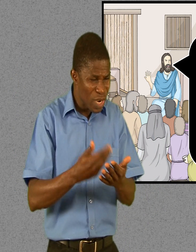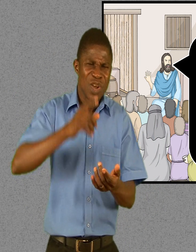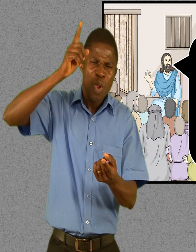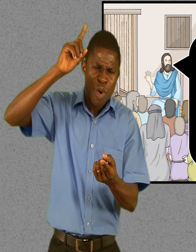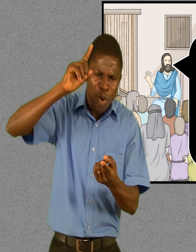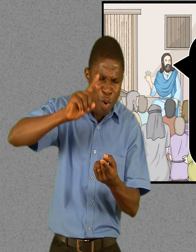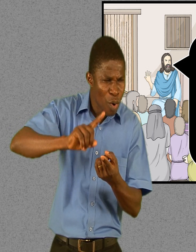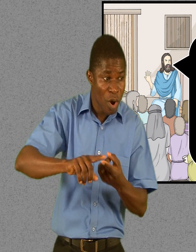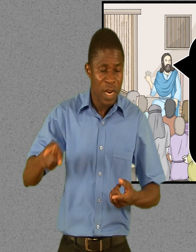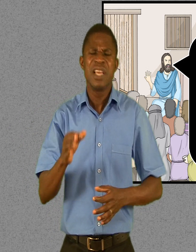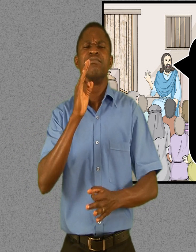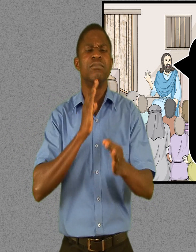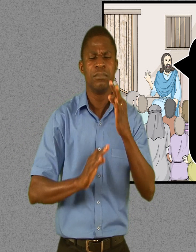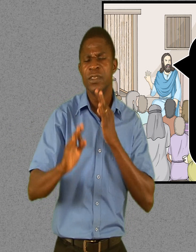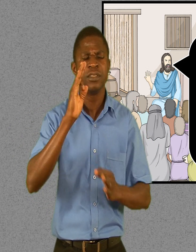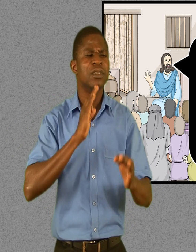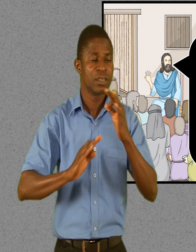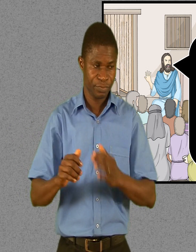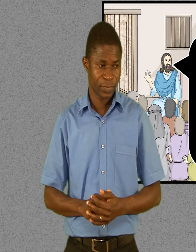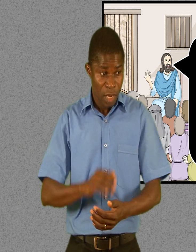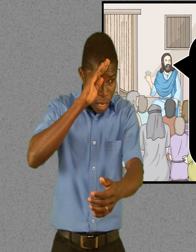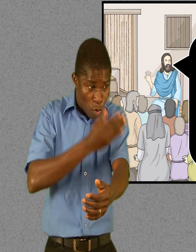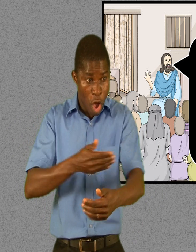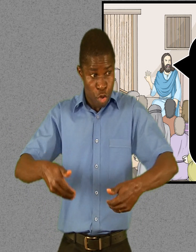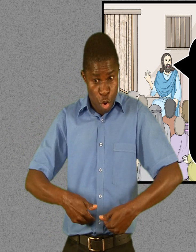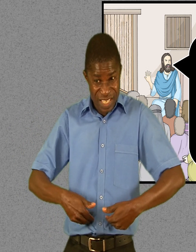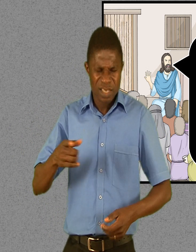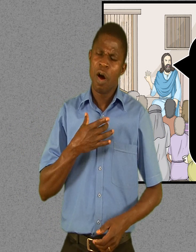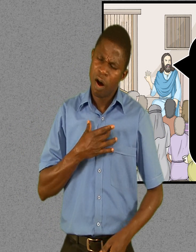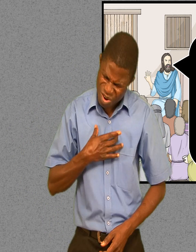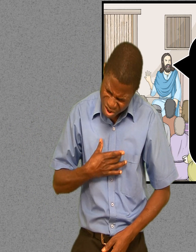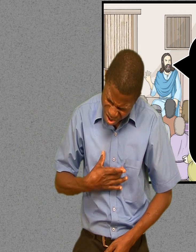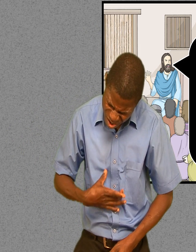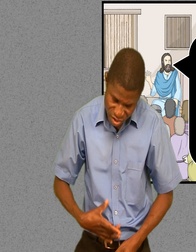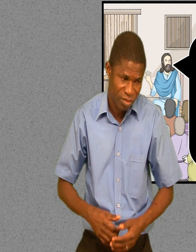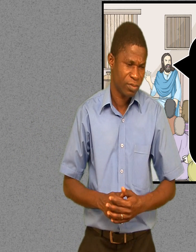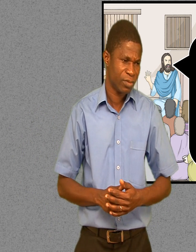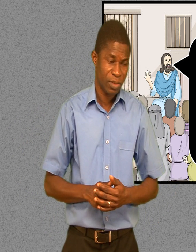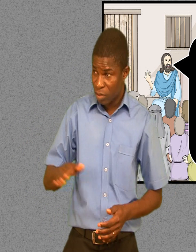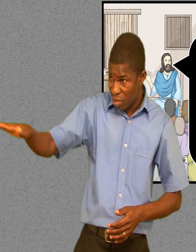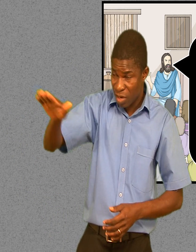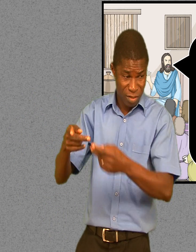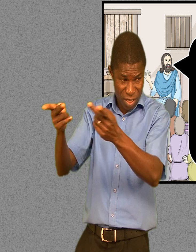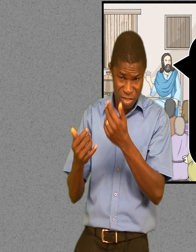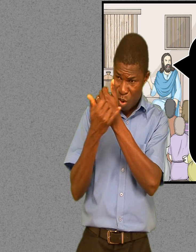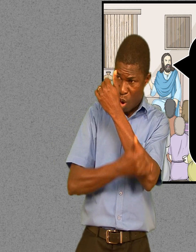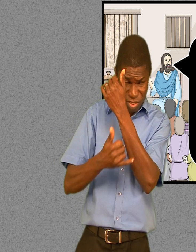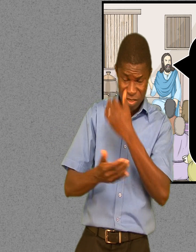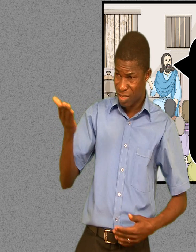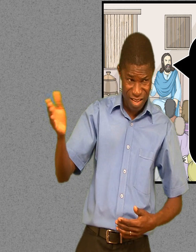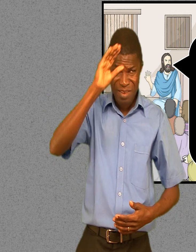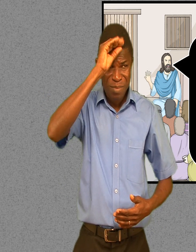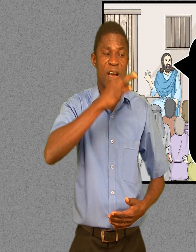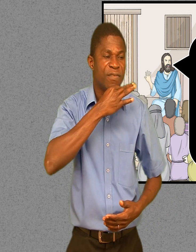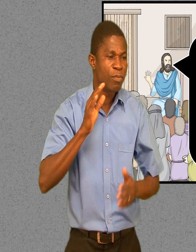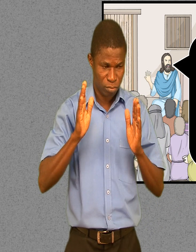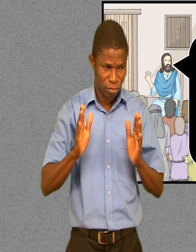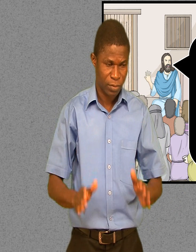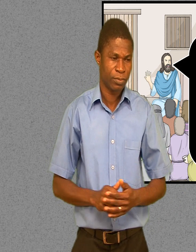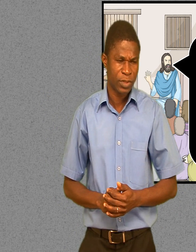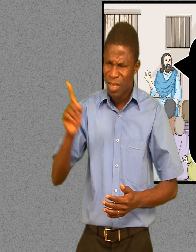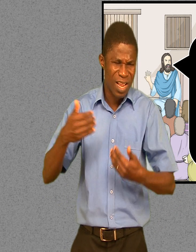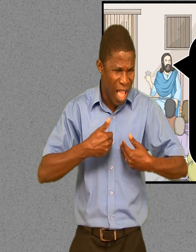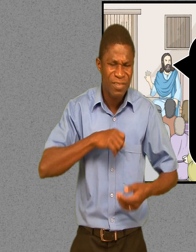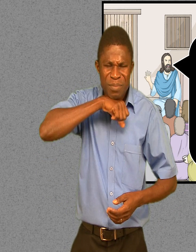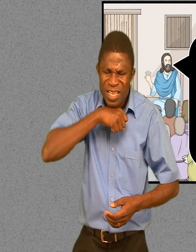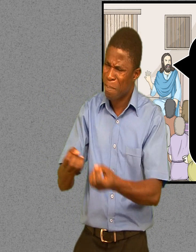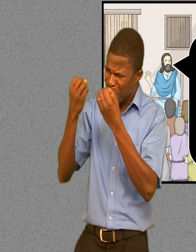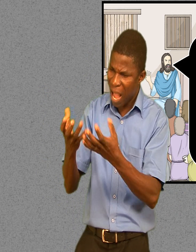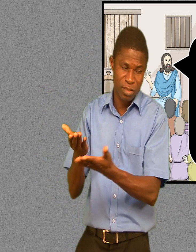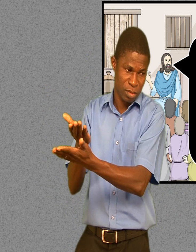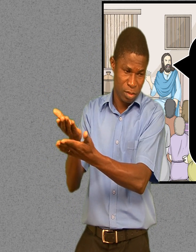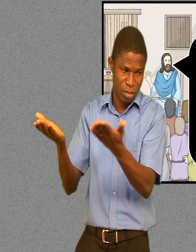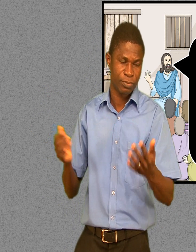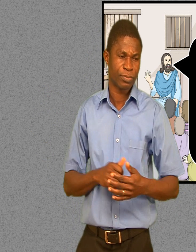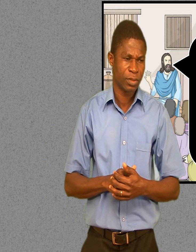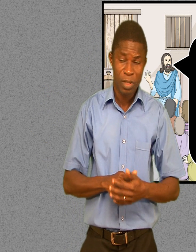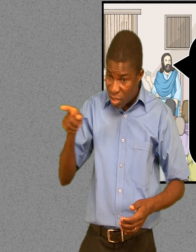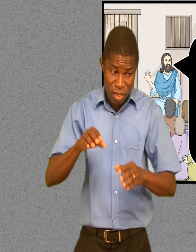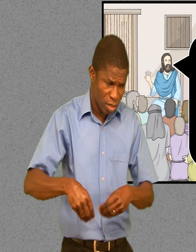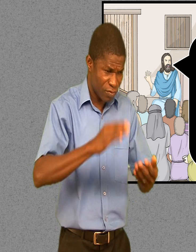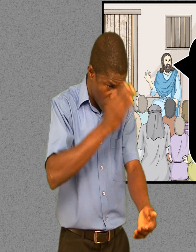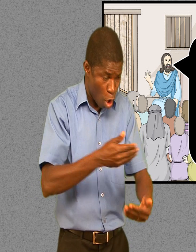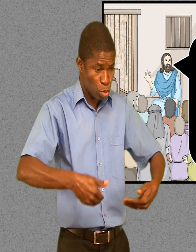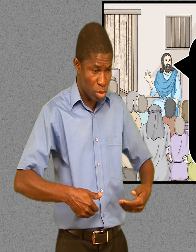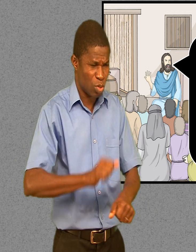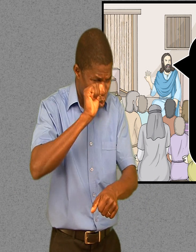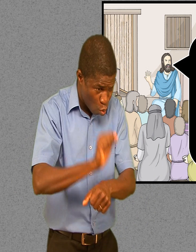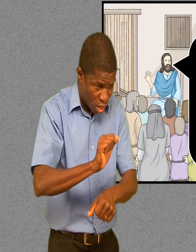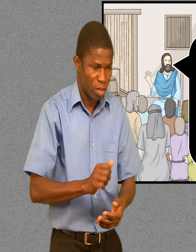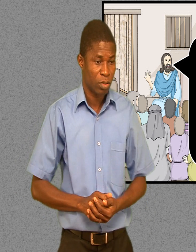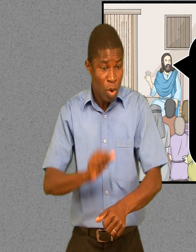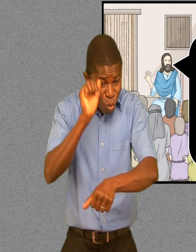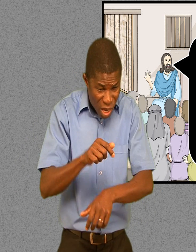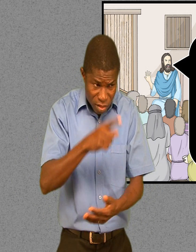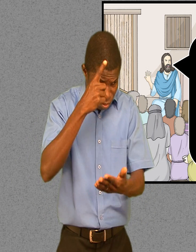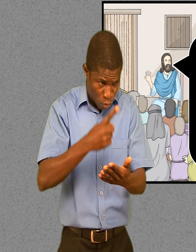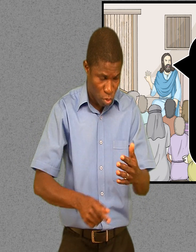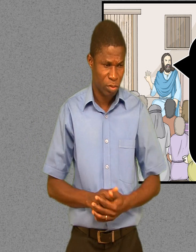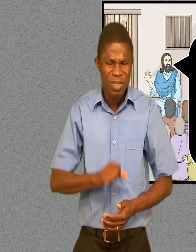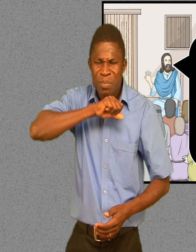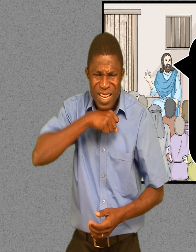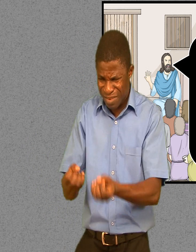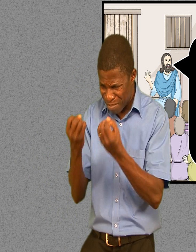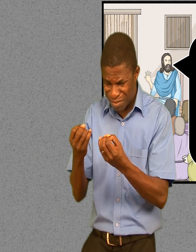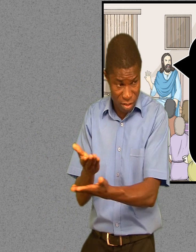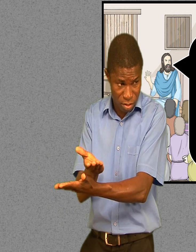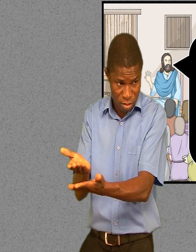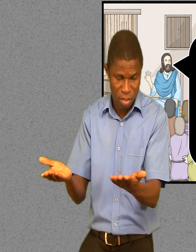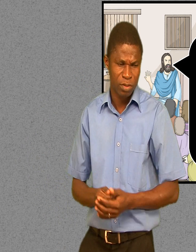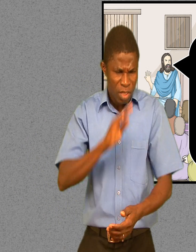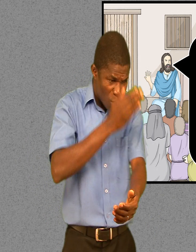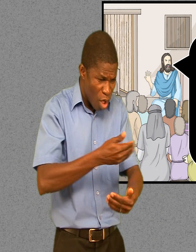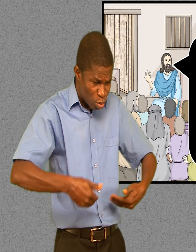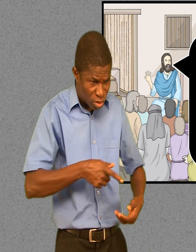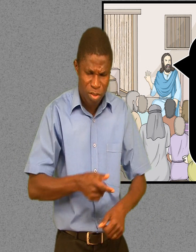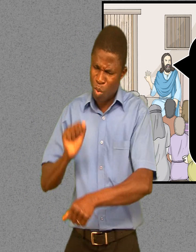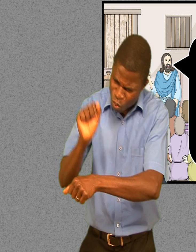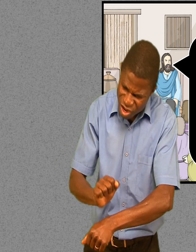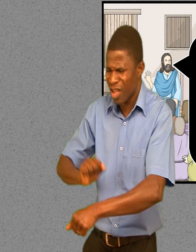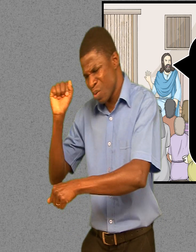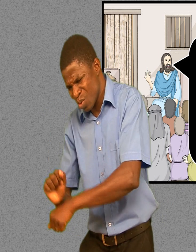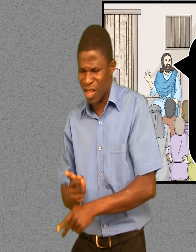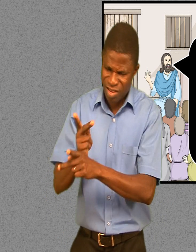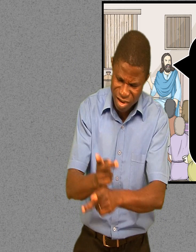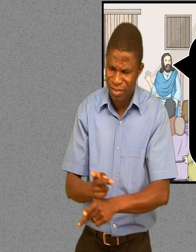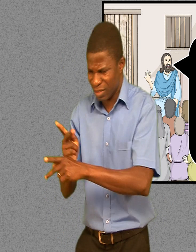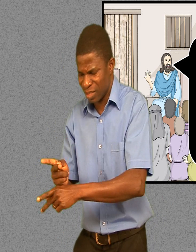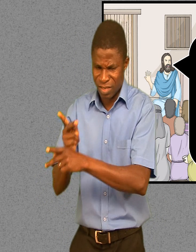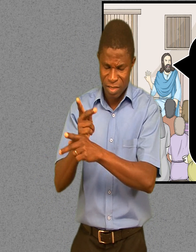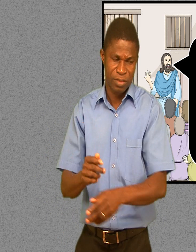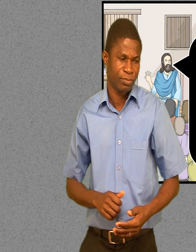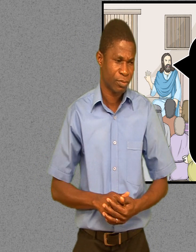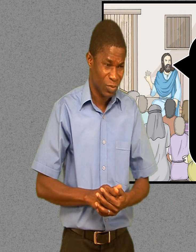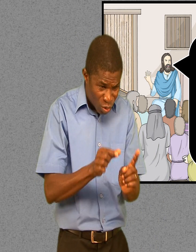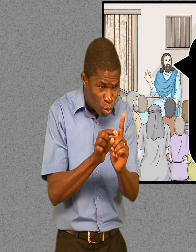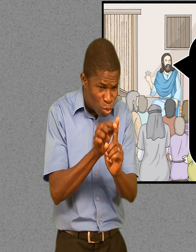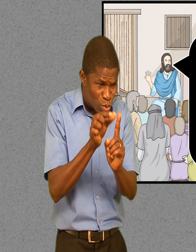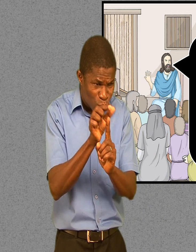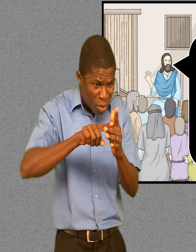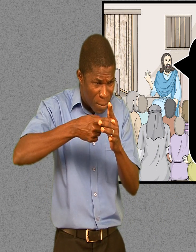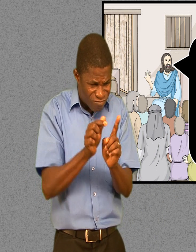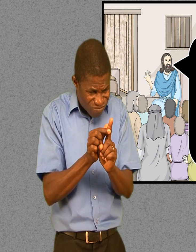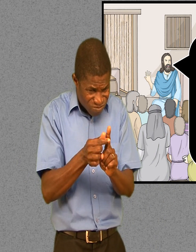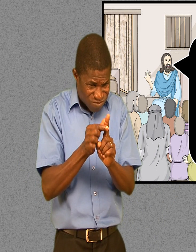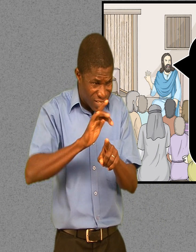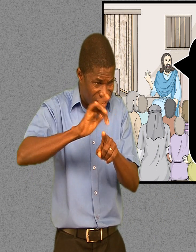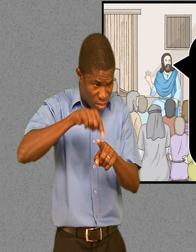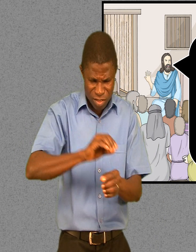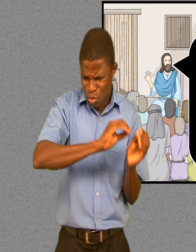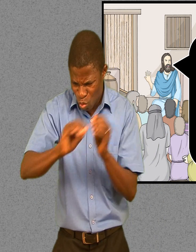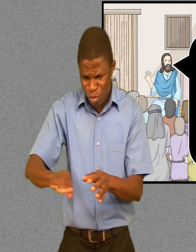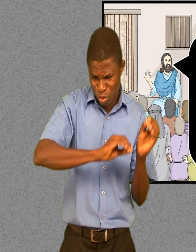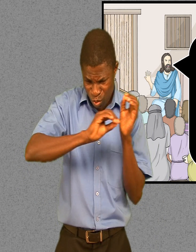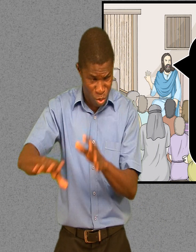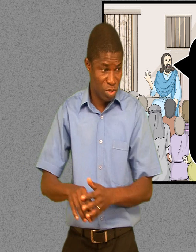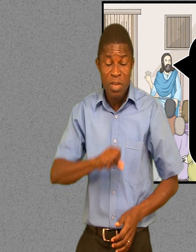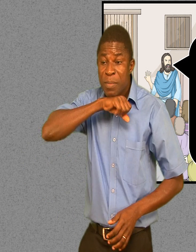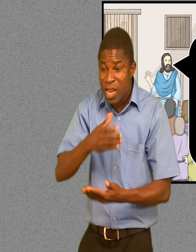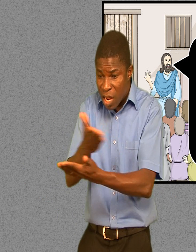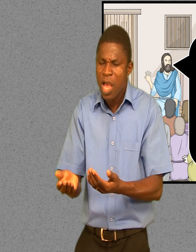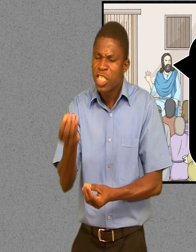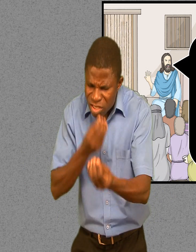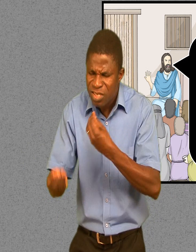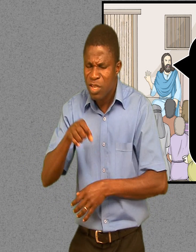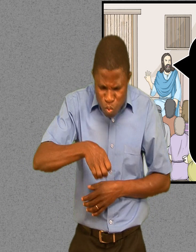After he had spent all he had, a severe famine swept through that country, and he began to be in need. So he went and hired himself out to a citizen of that country, who sent him into his fields to feed the pigs.